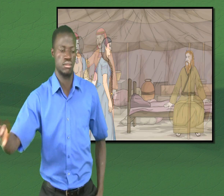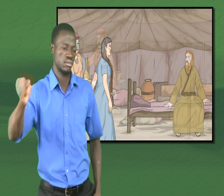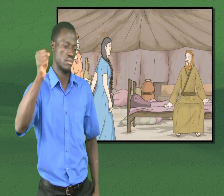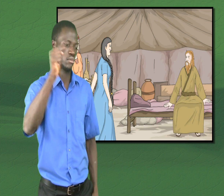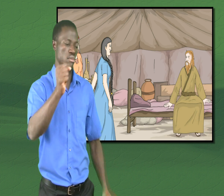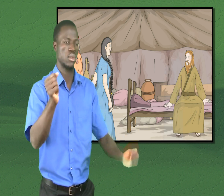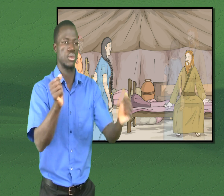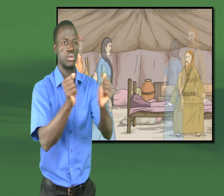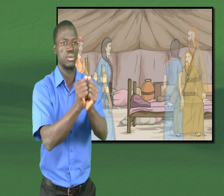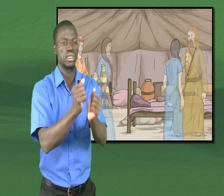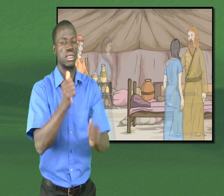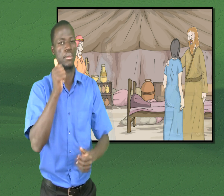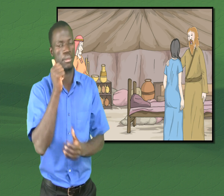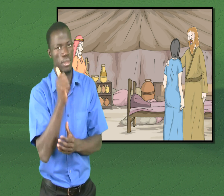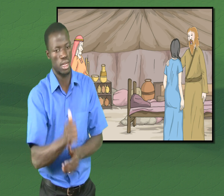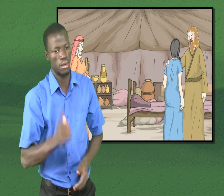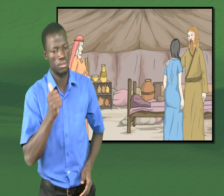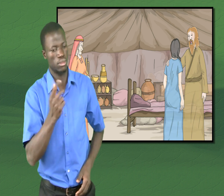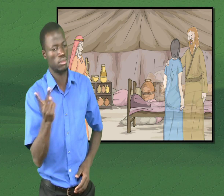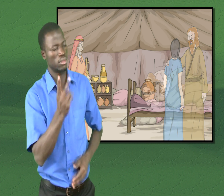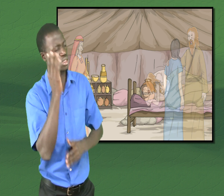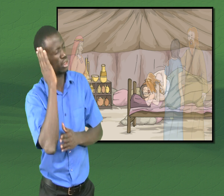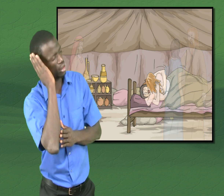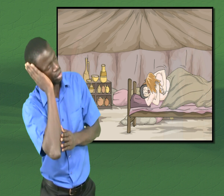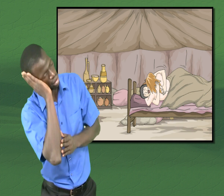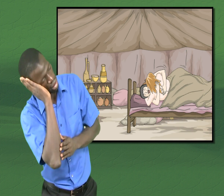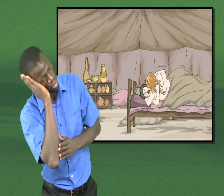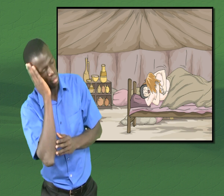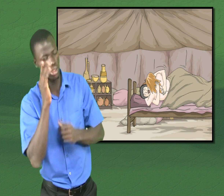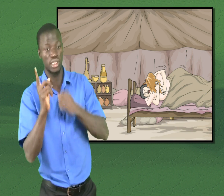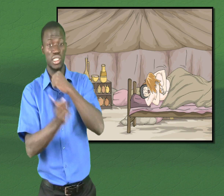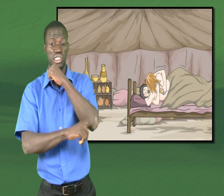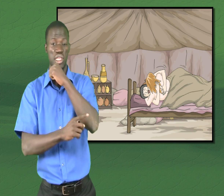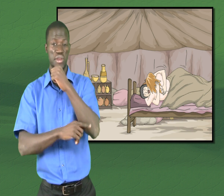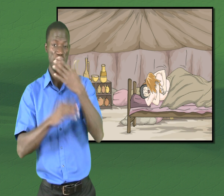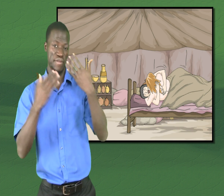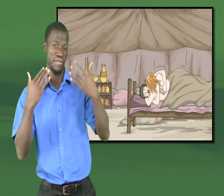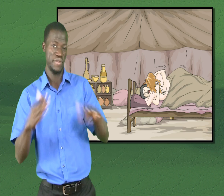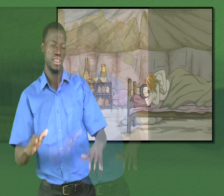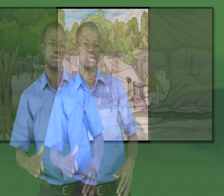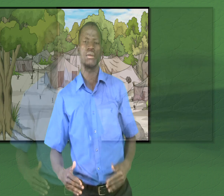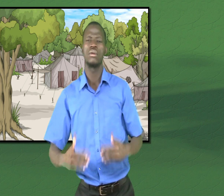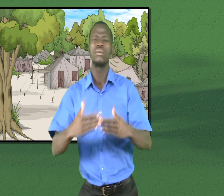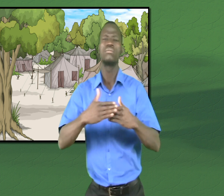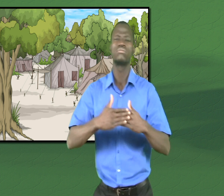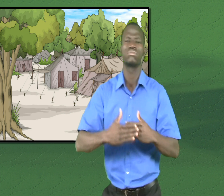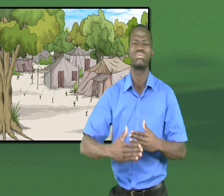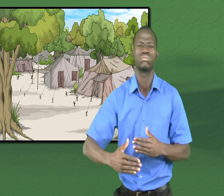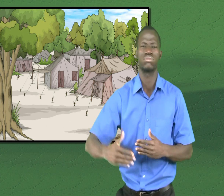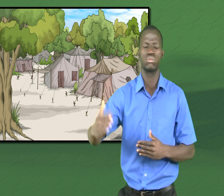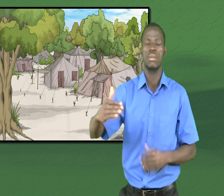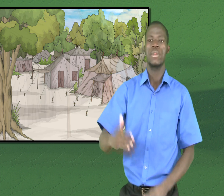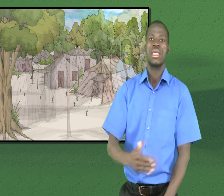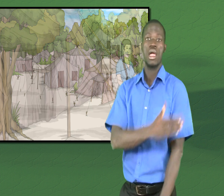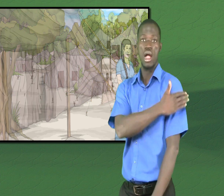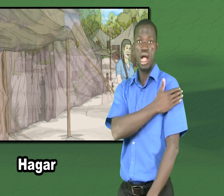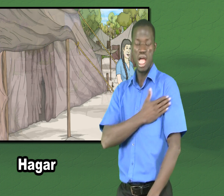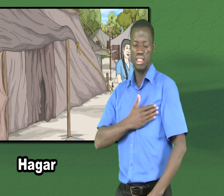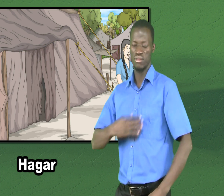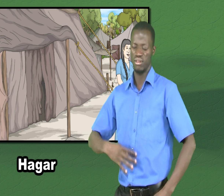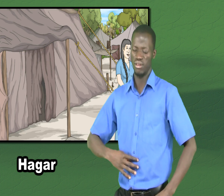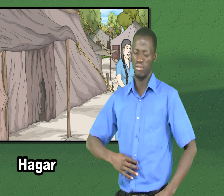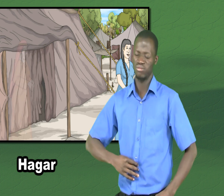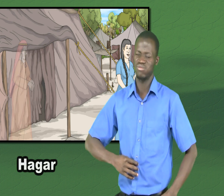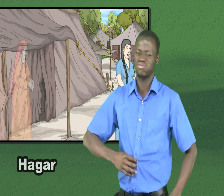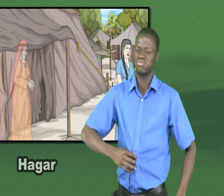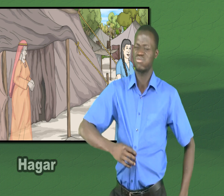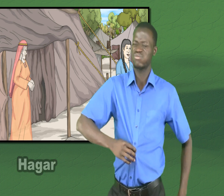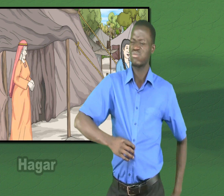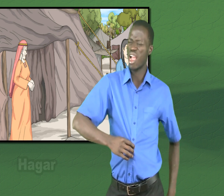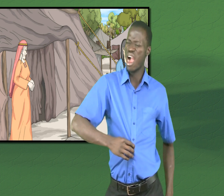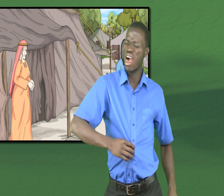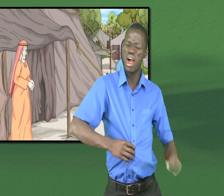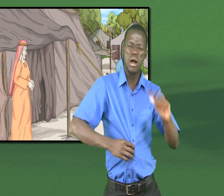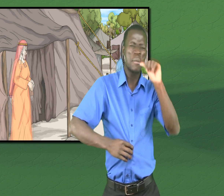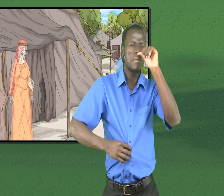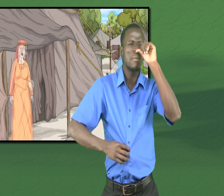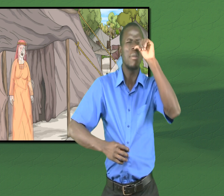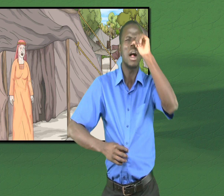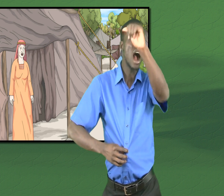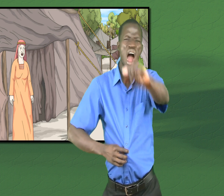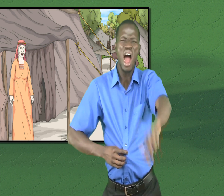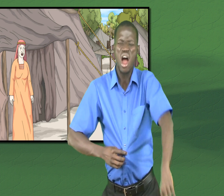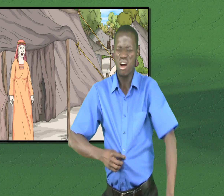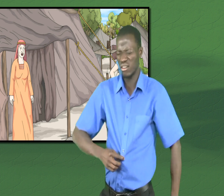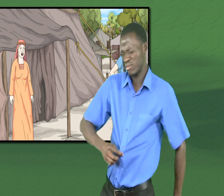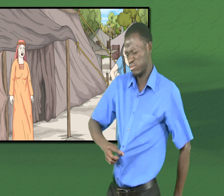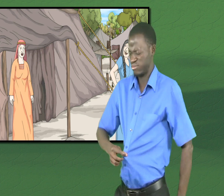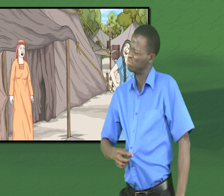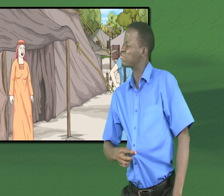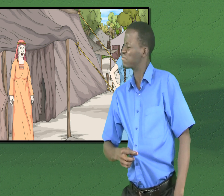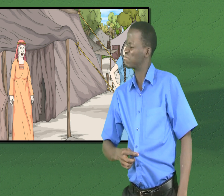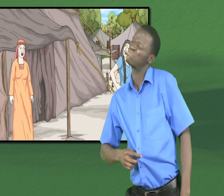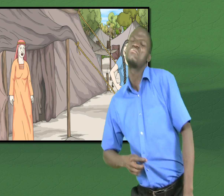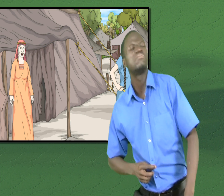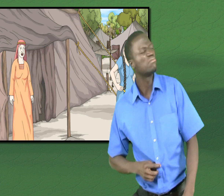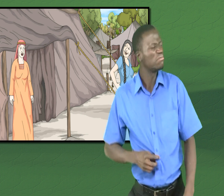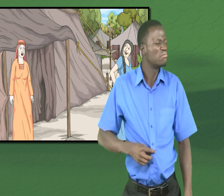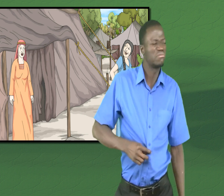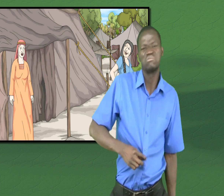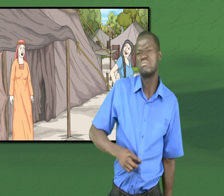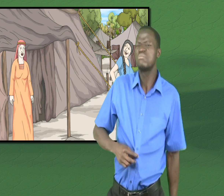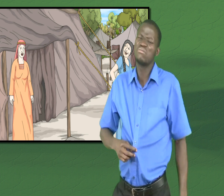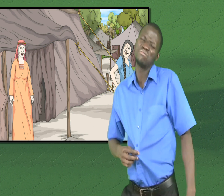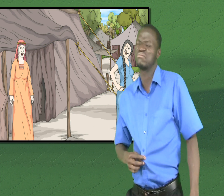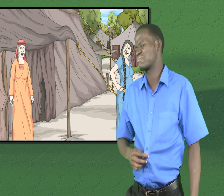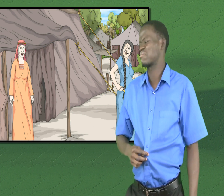And he slept with Hagar, and she conceived.